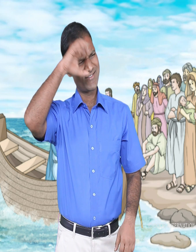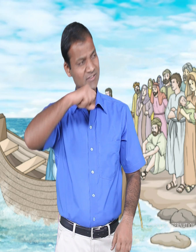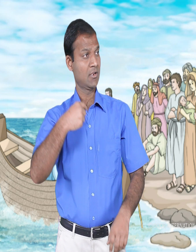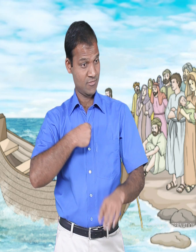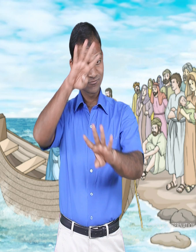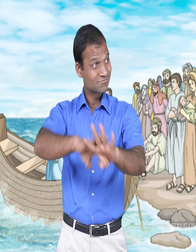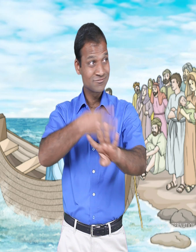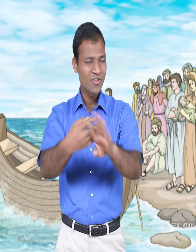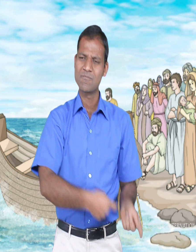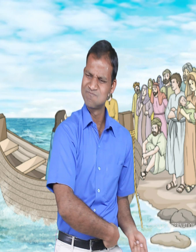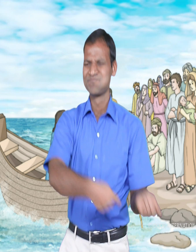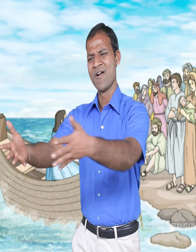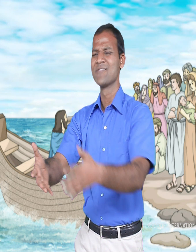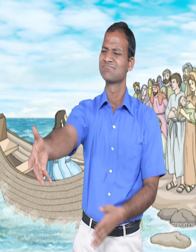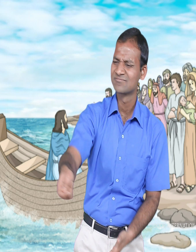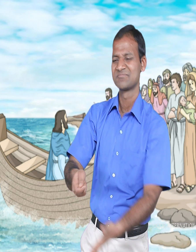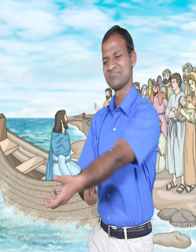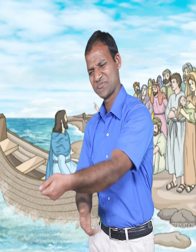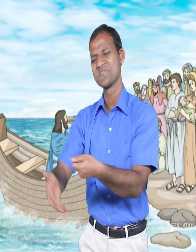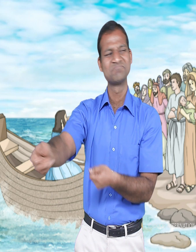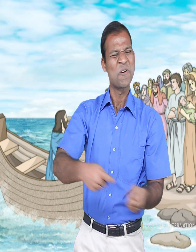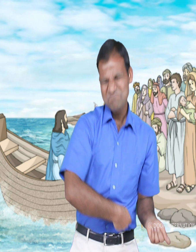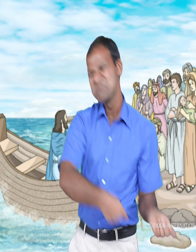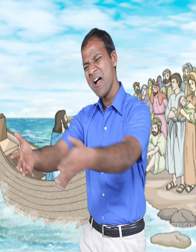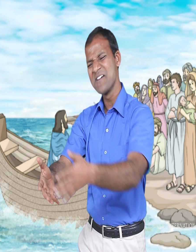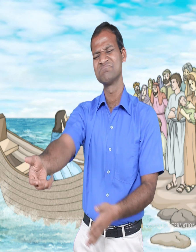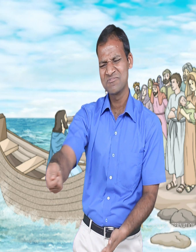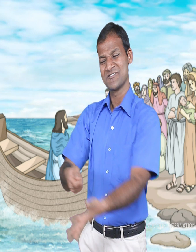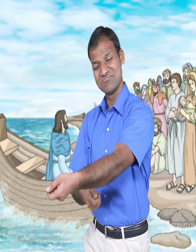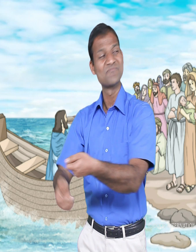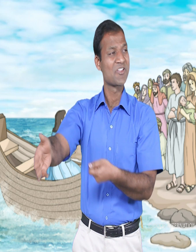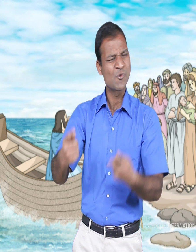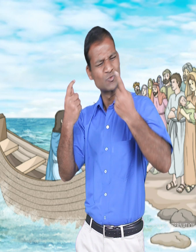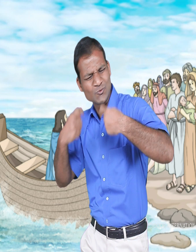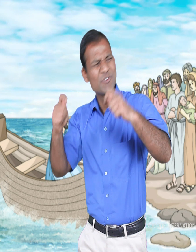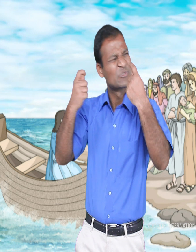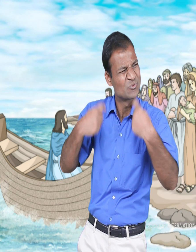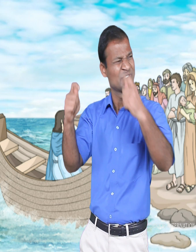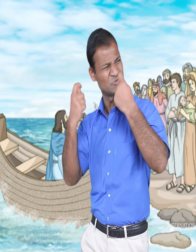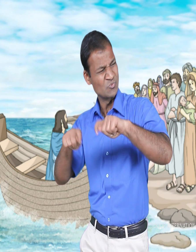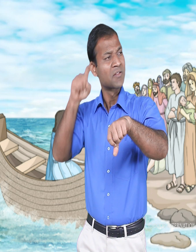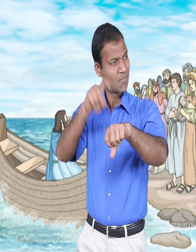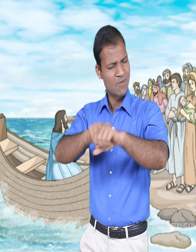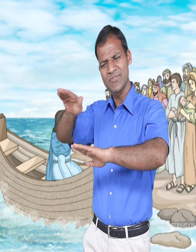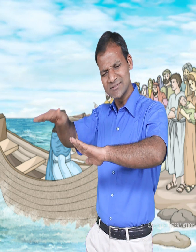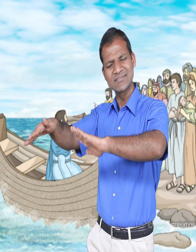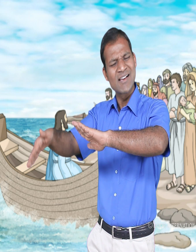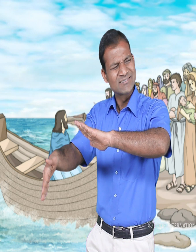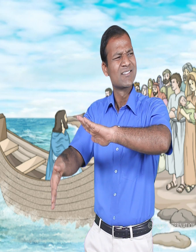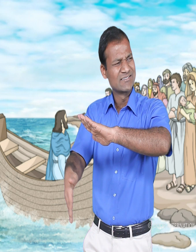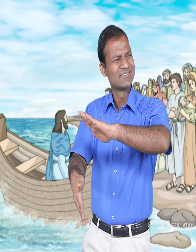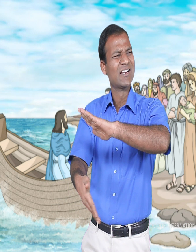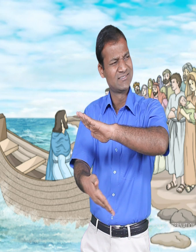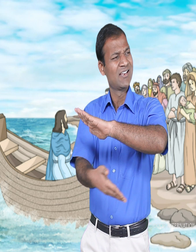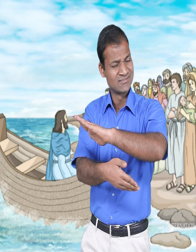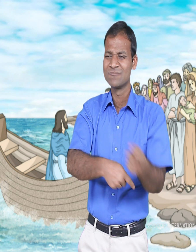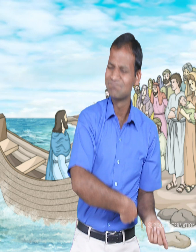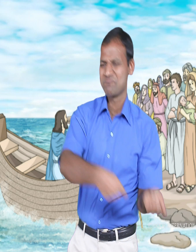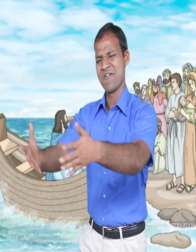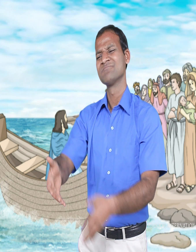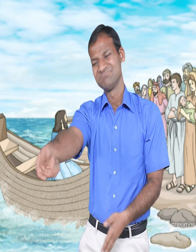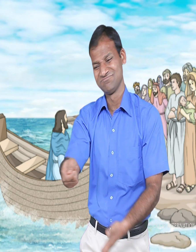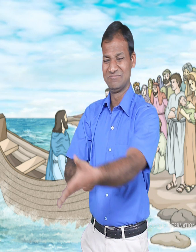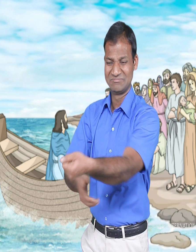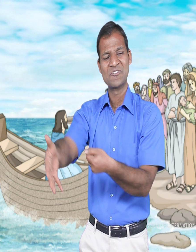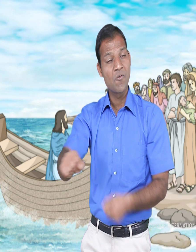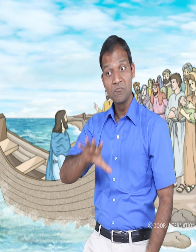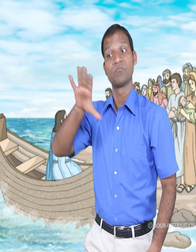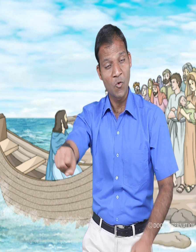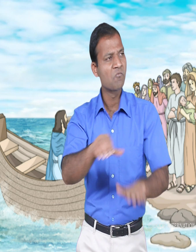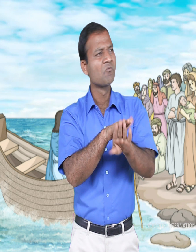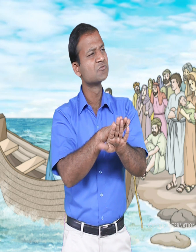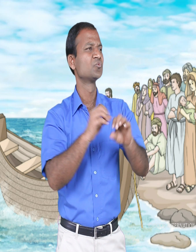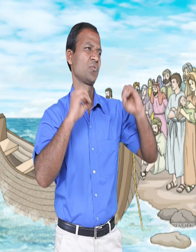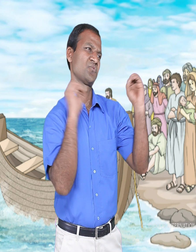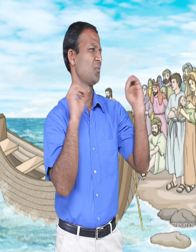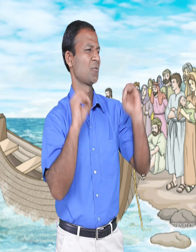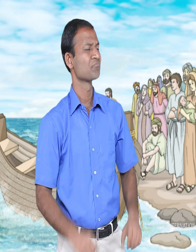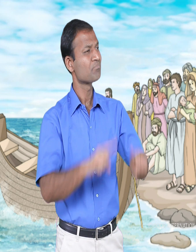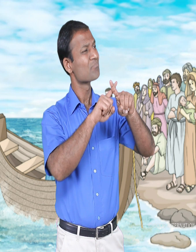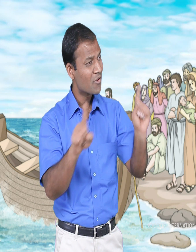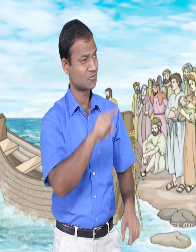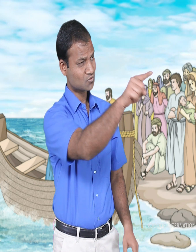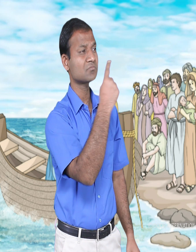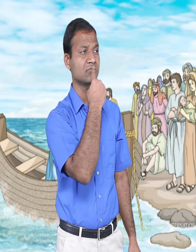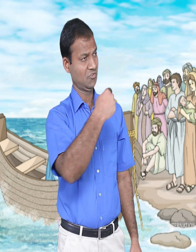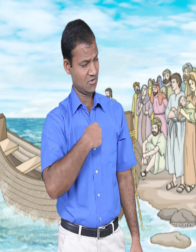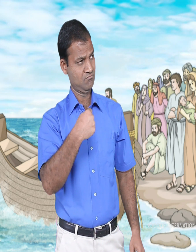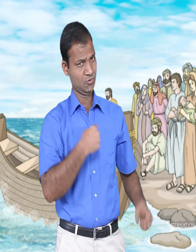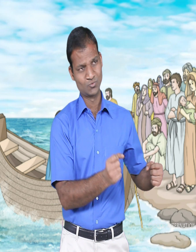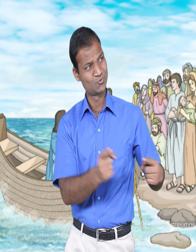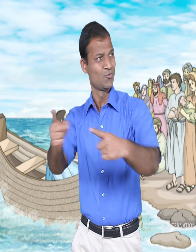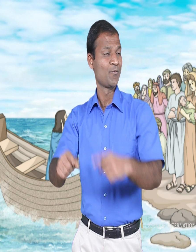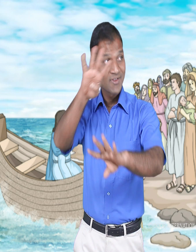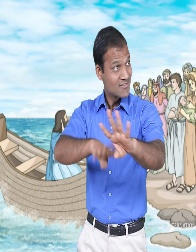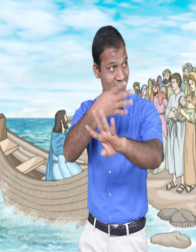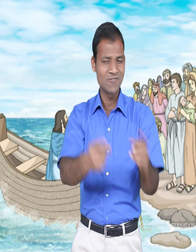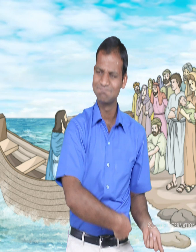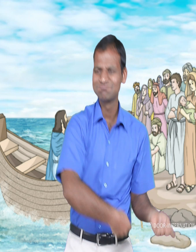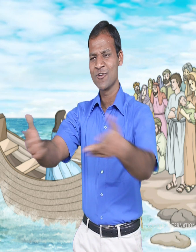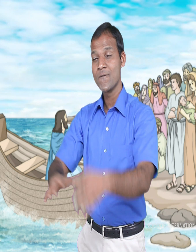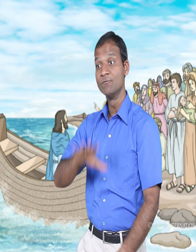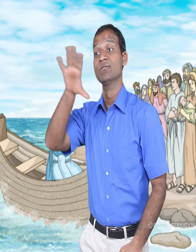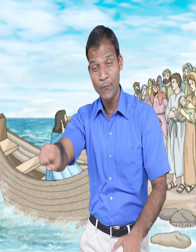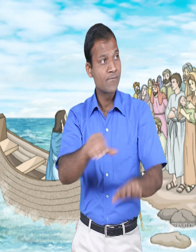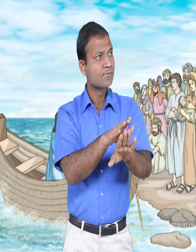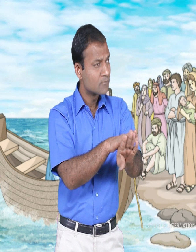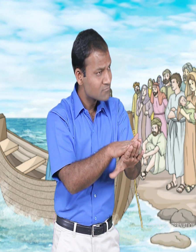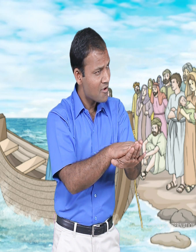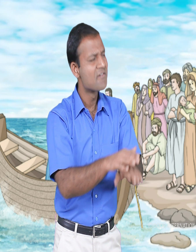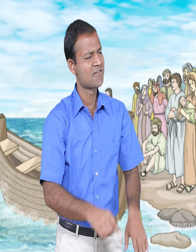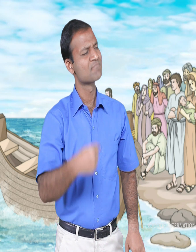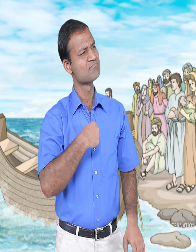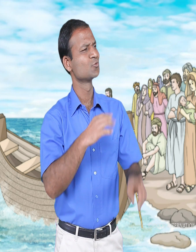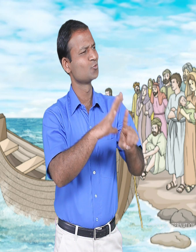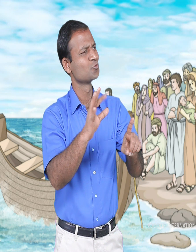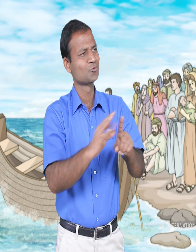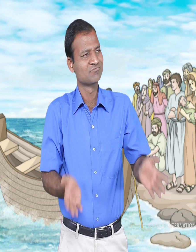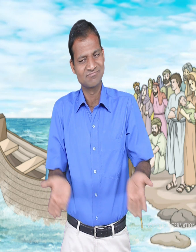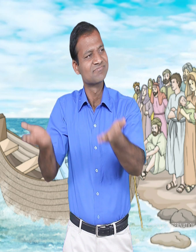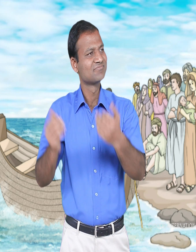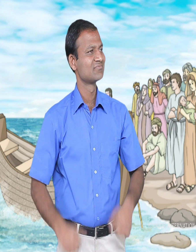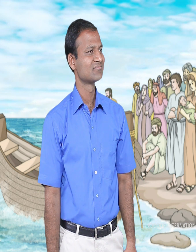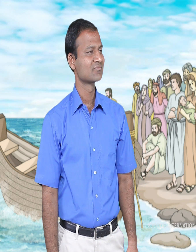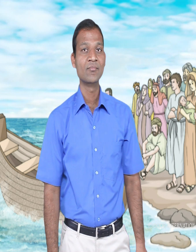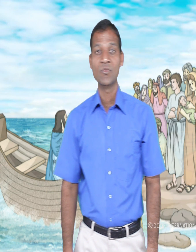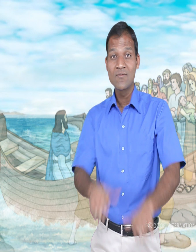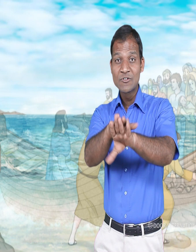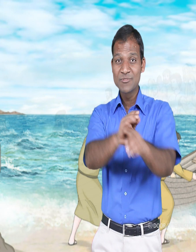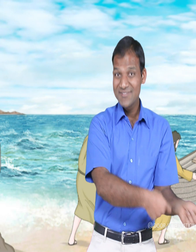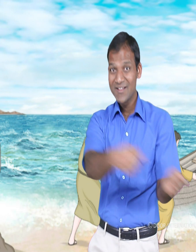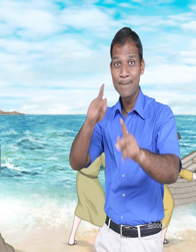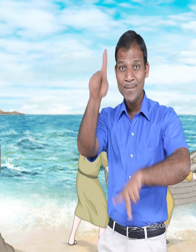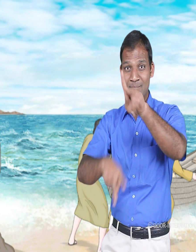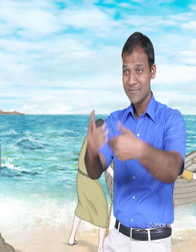When Jesus had finished speaking, He said to Simon, “Put out into deep water and let down your nets for a catch.”